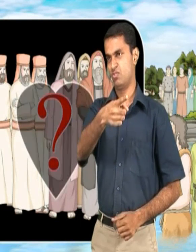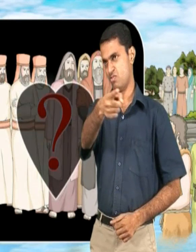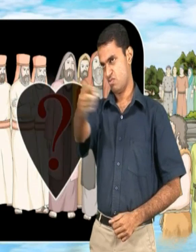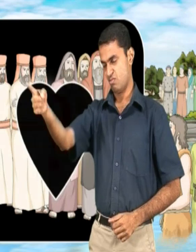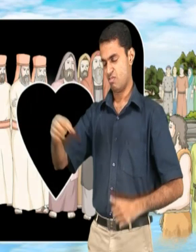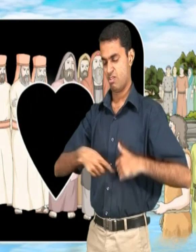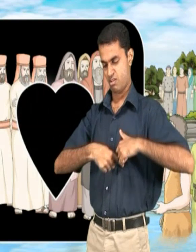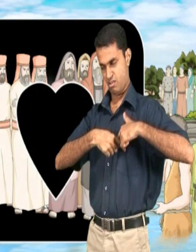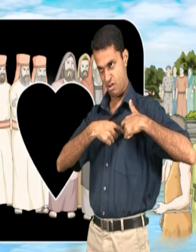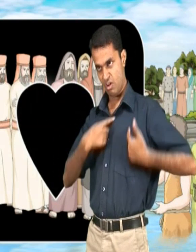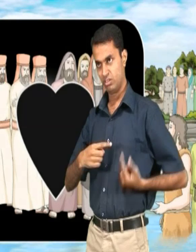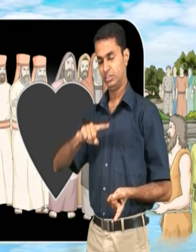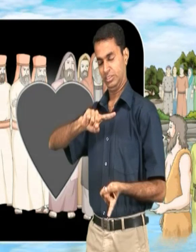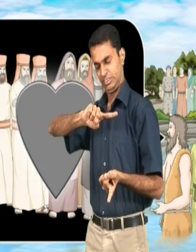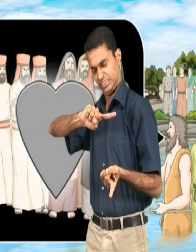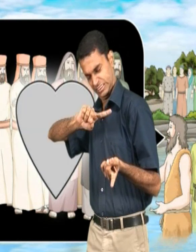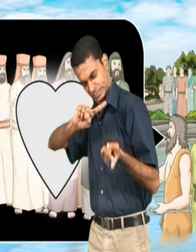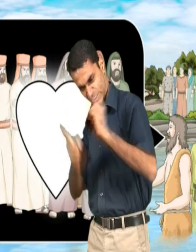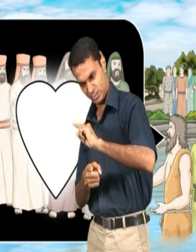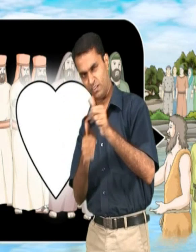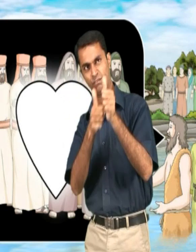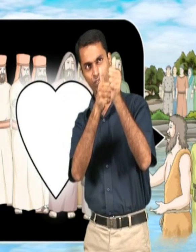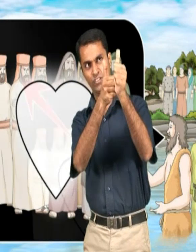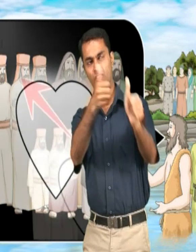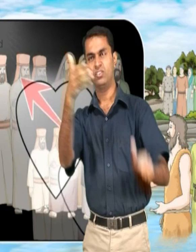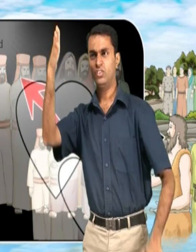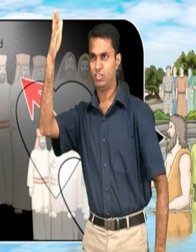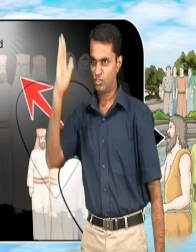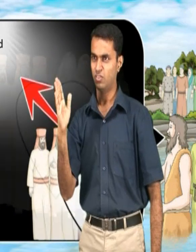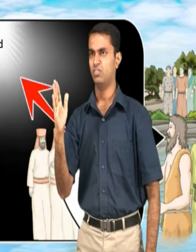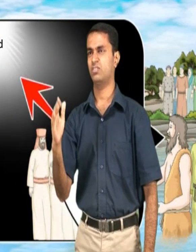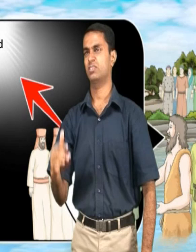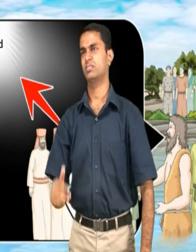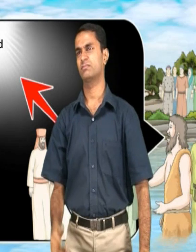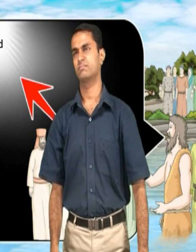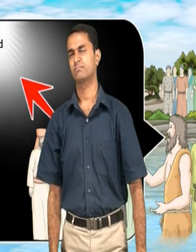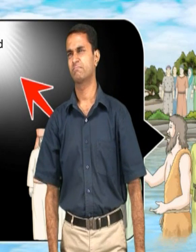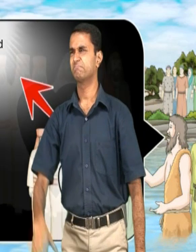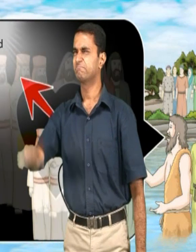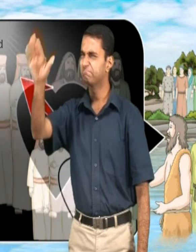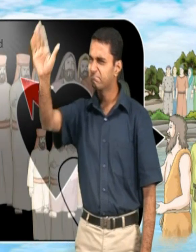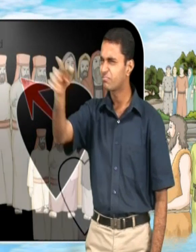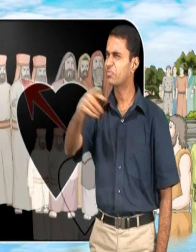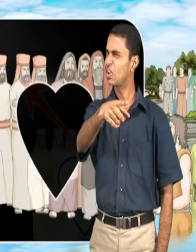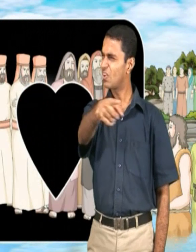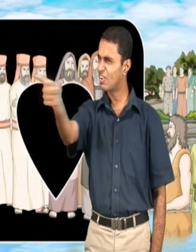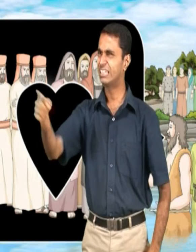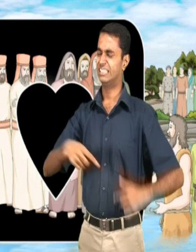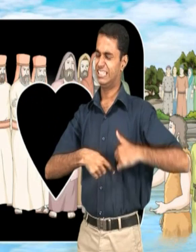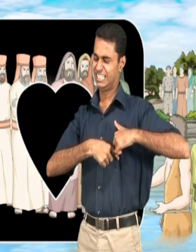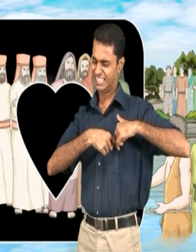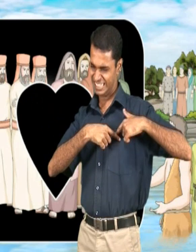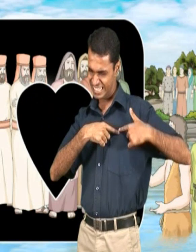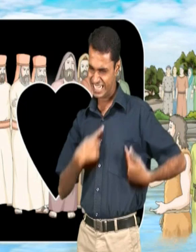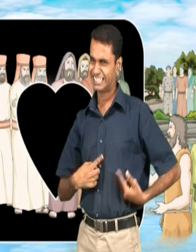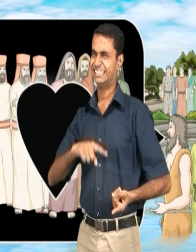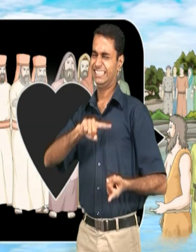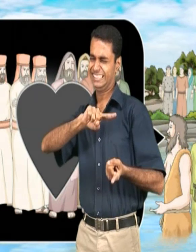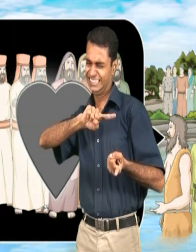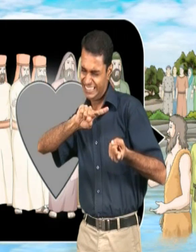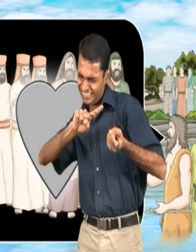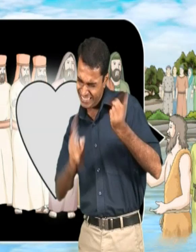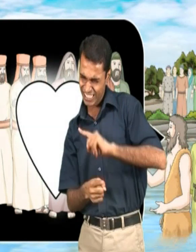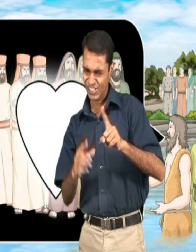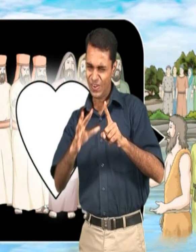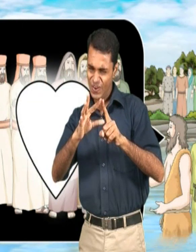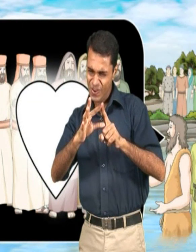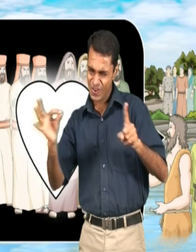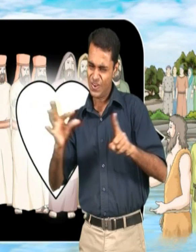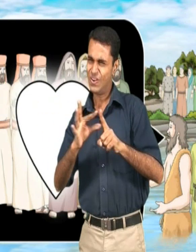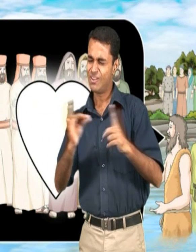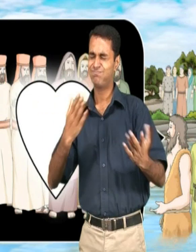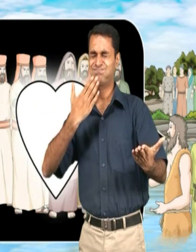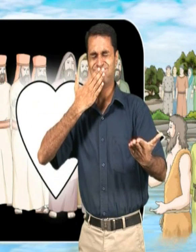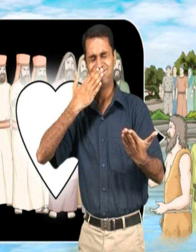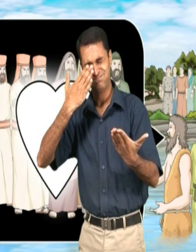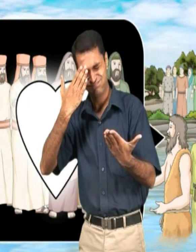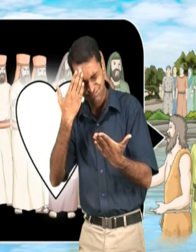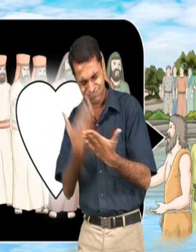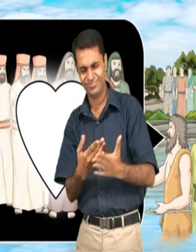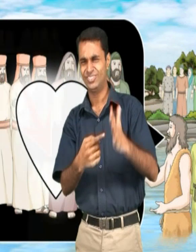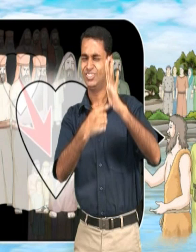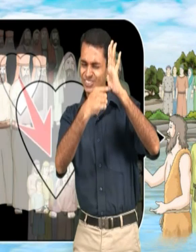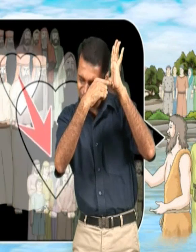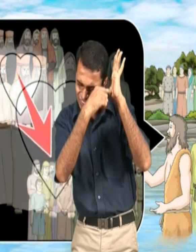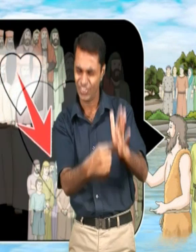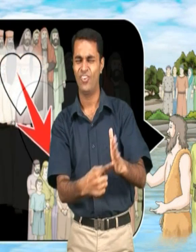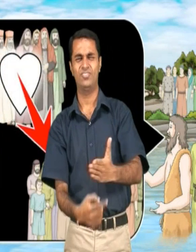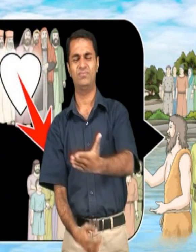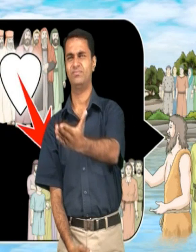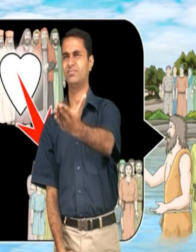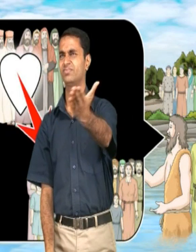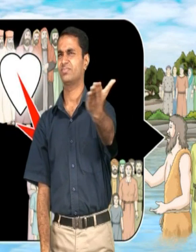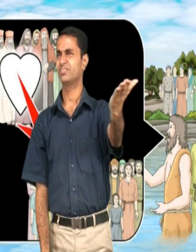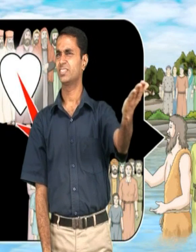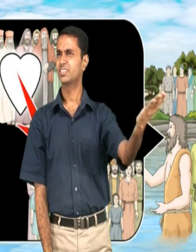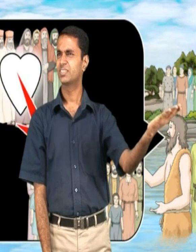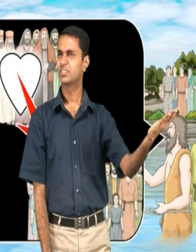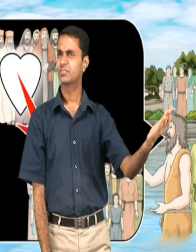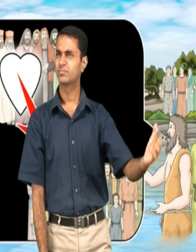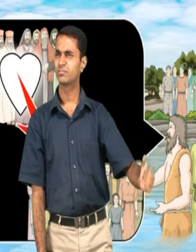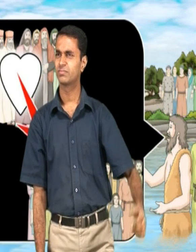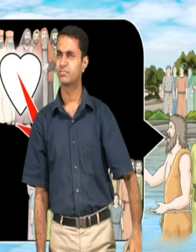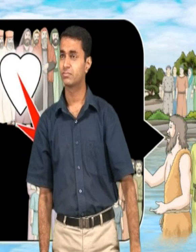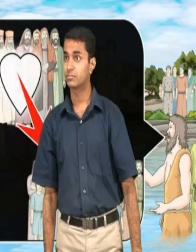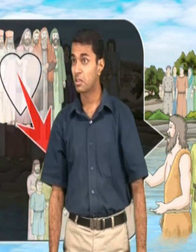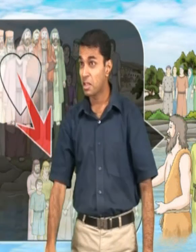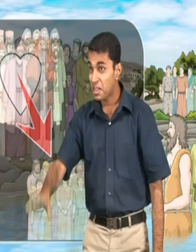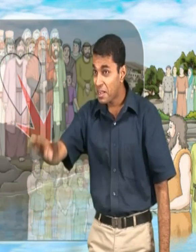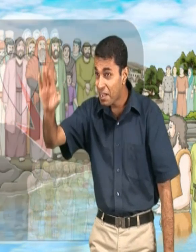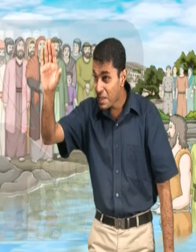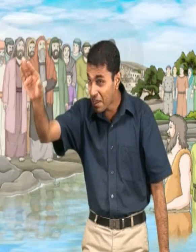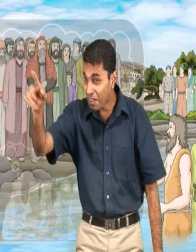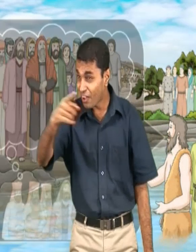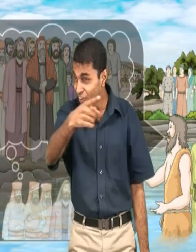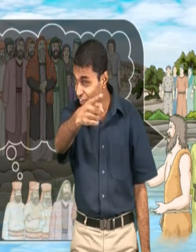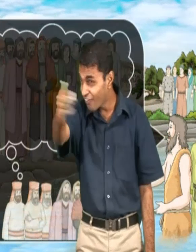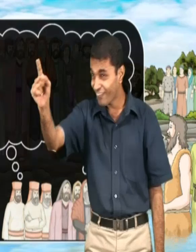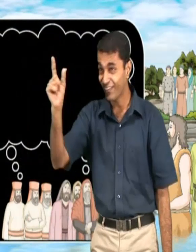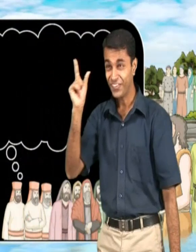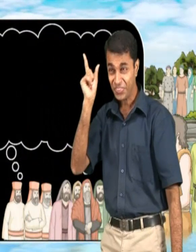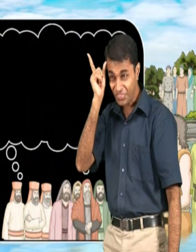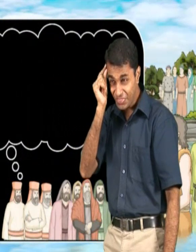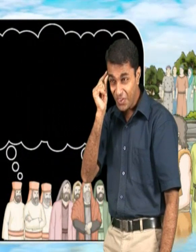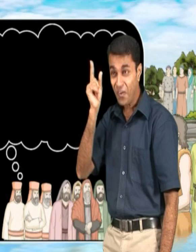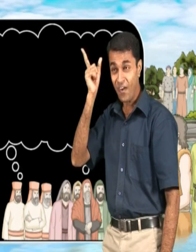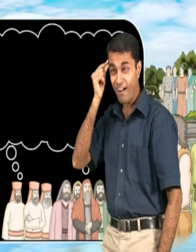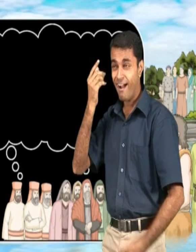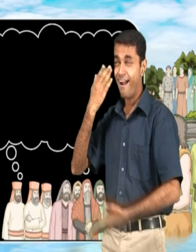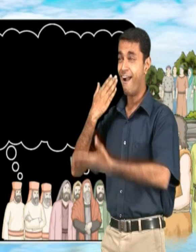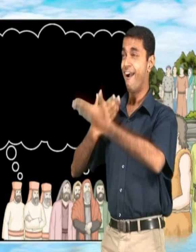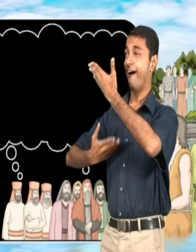Produce fruit, then, in keeping with repentance.